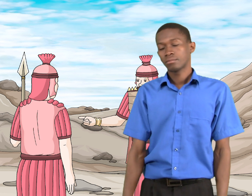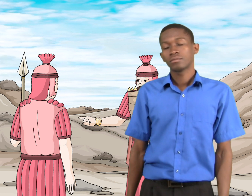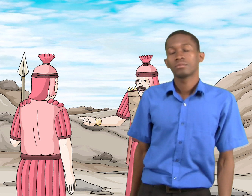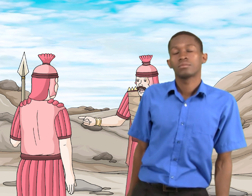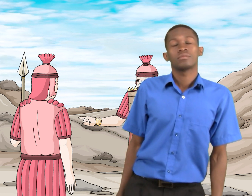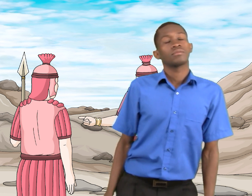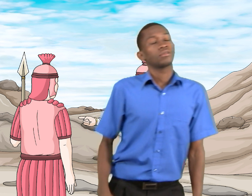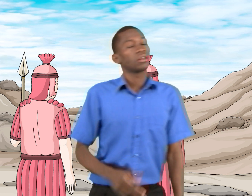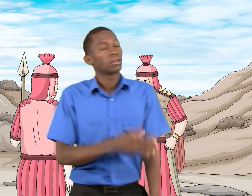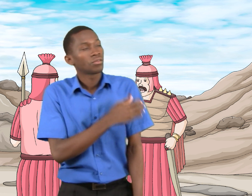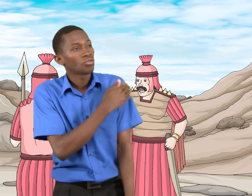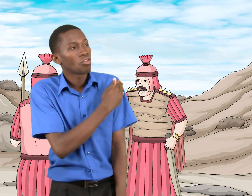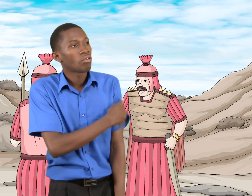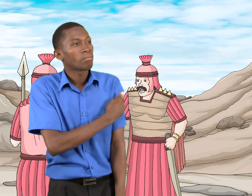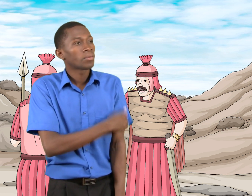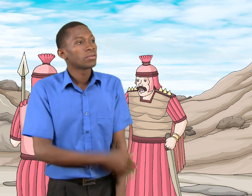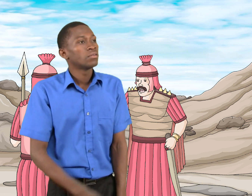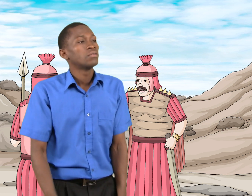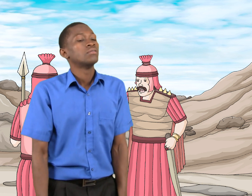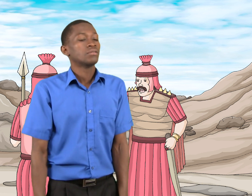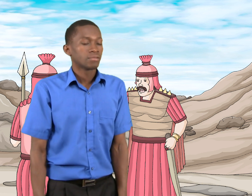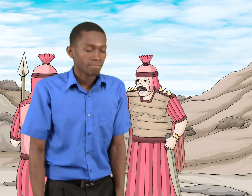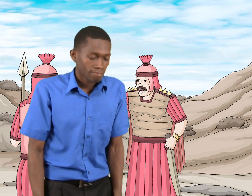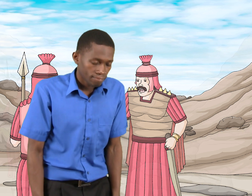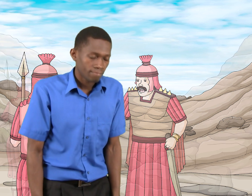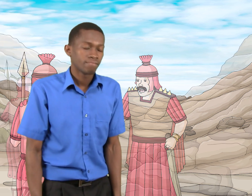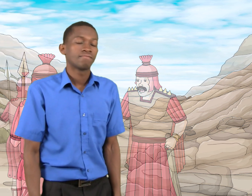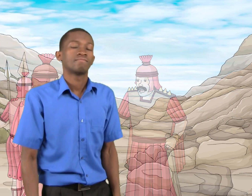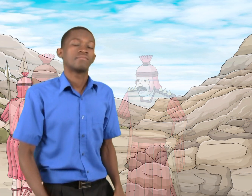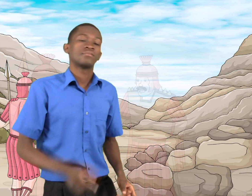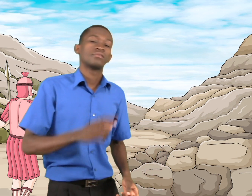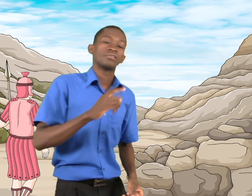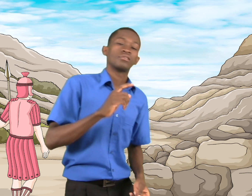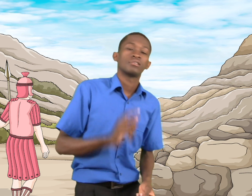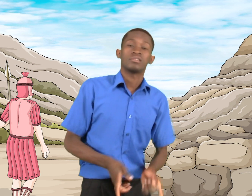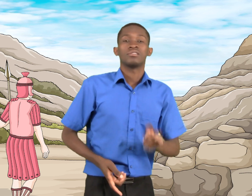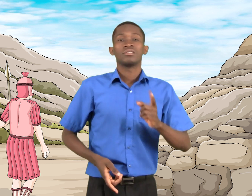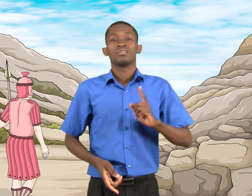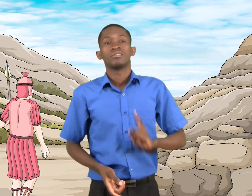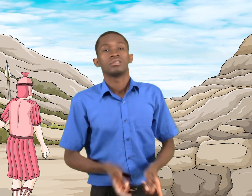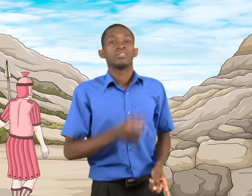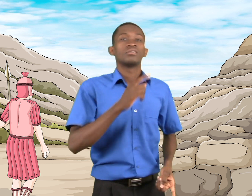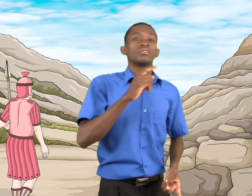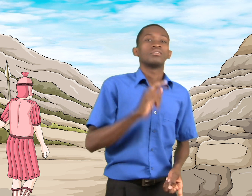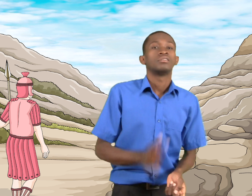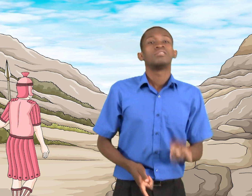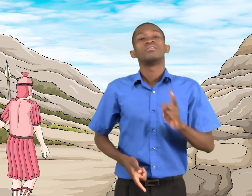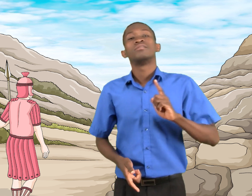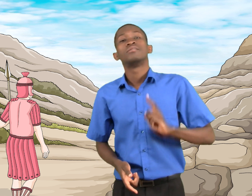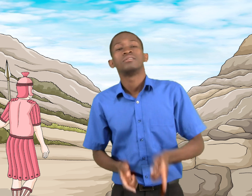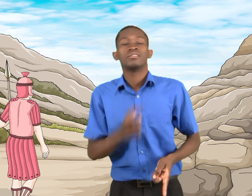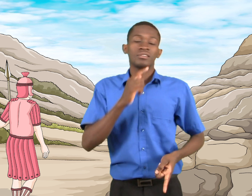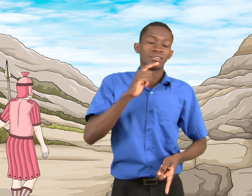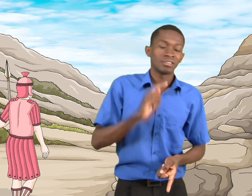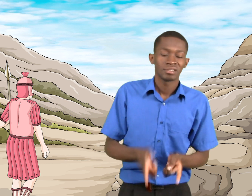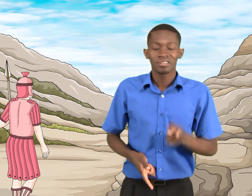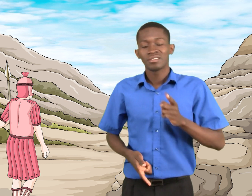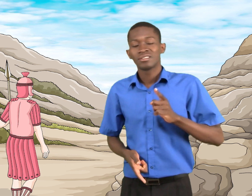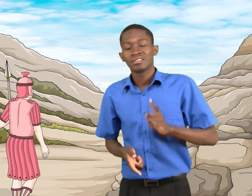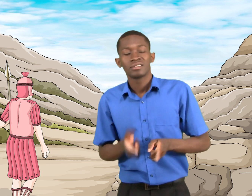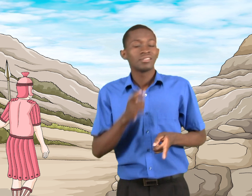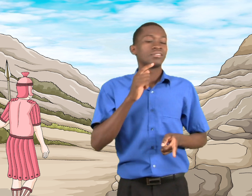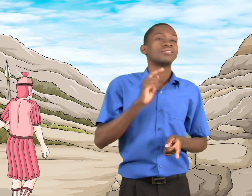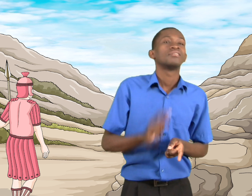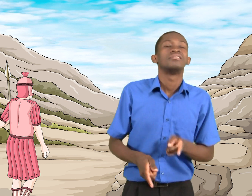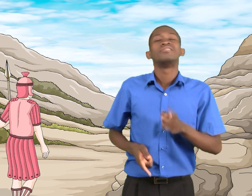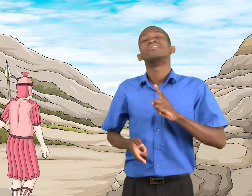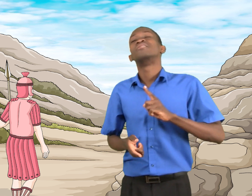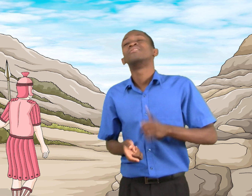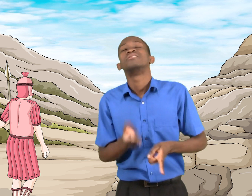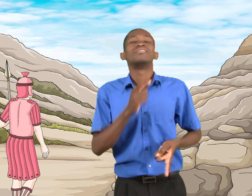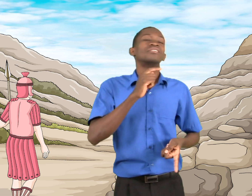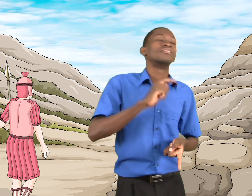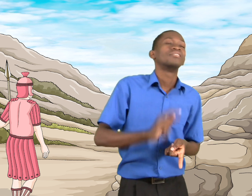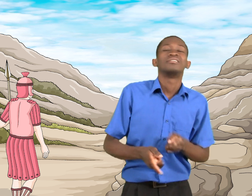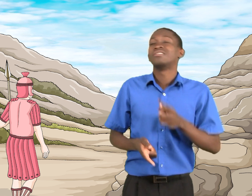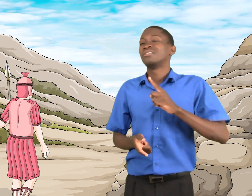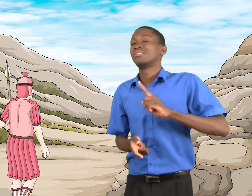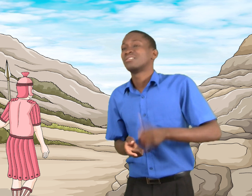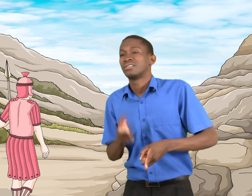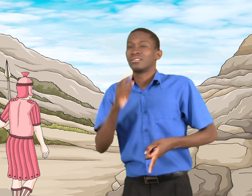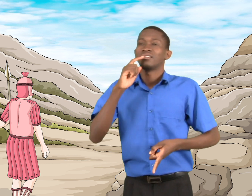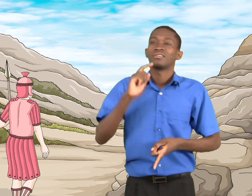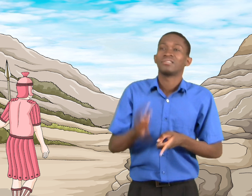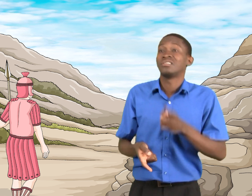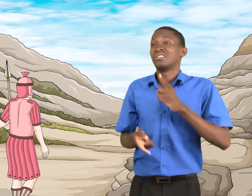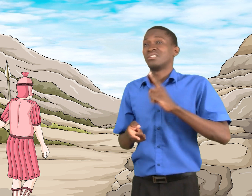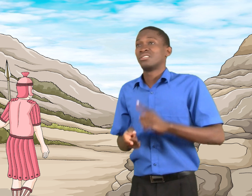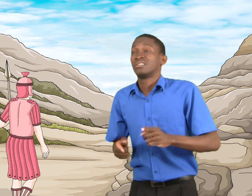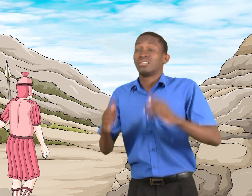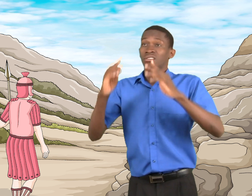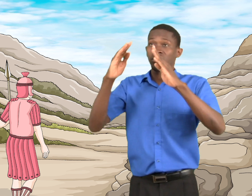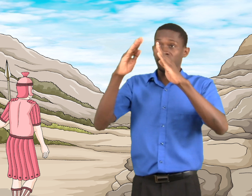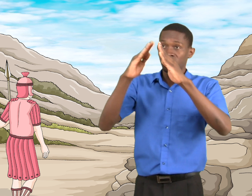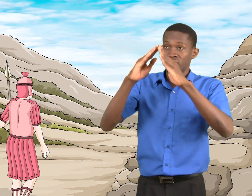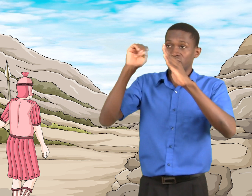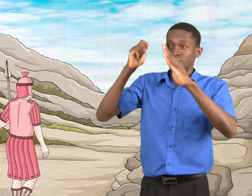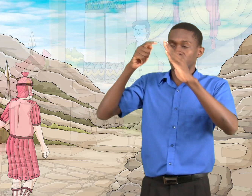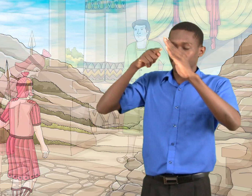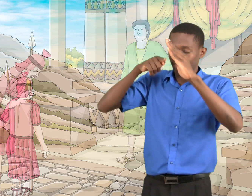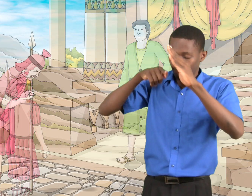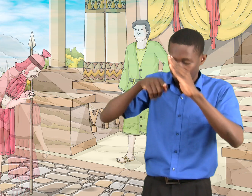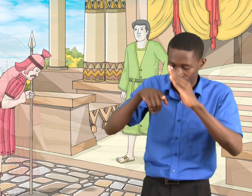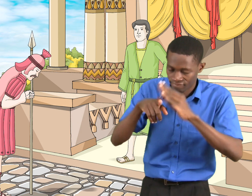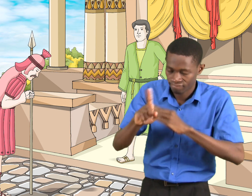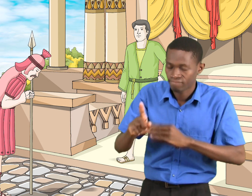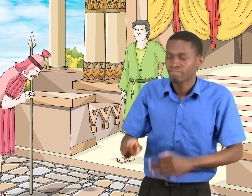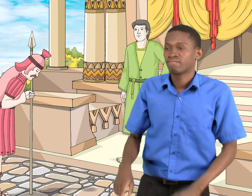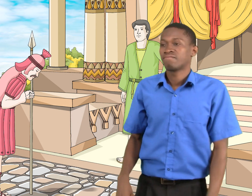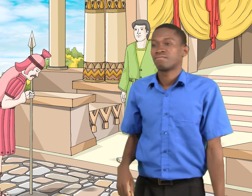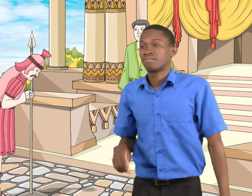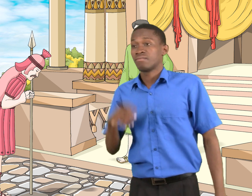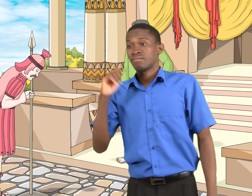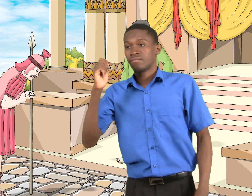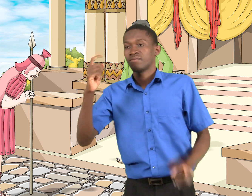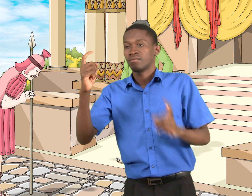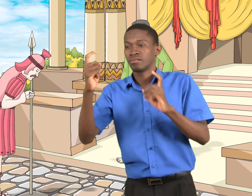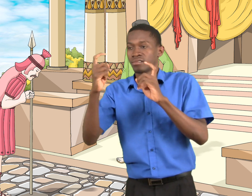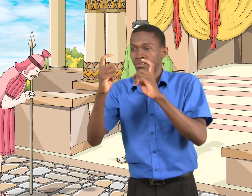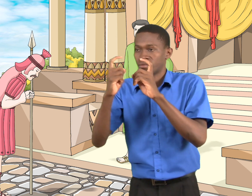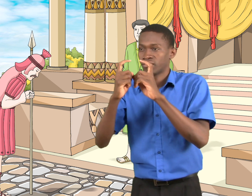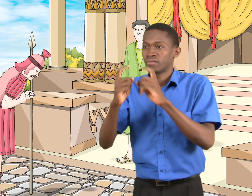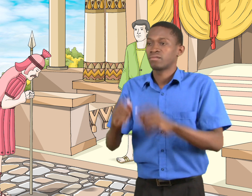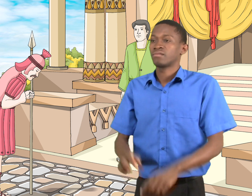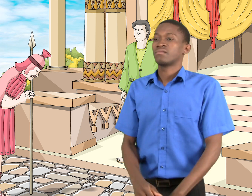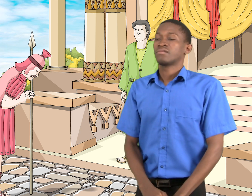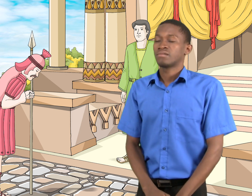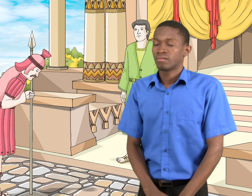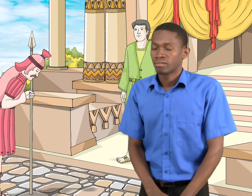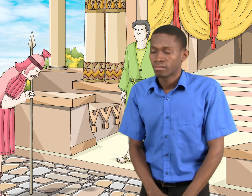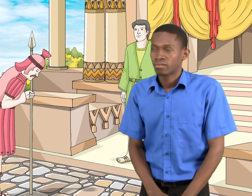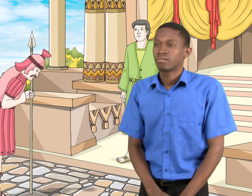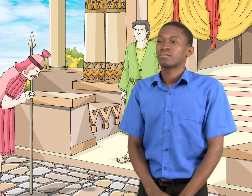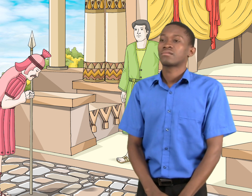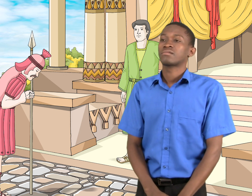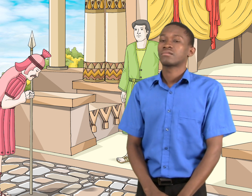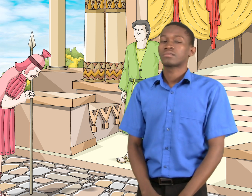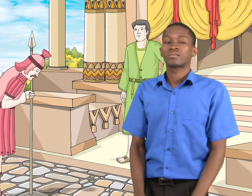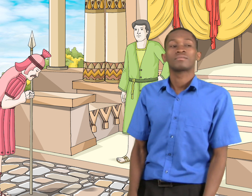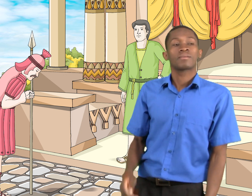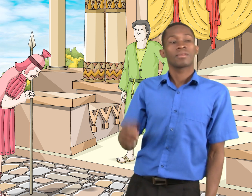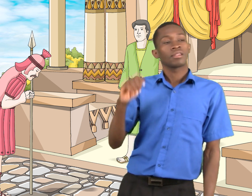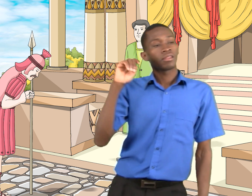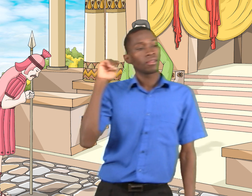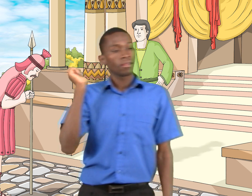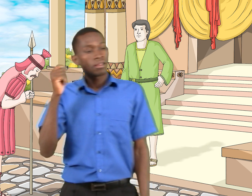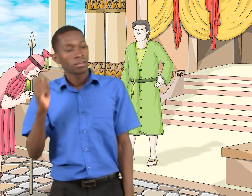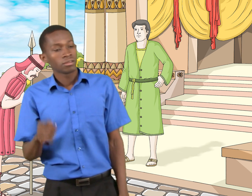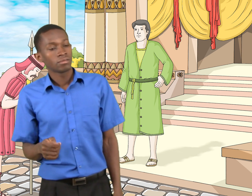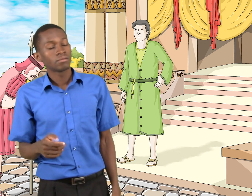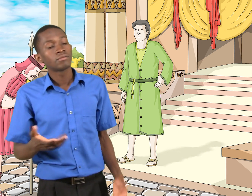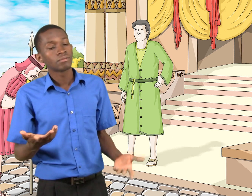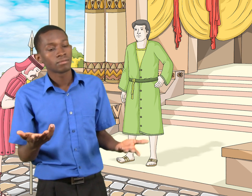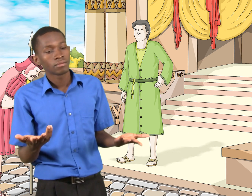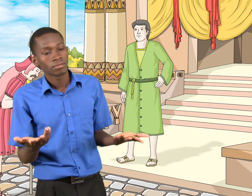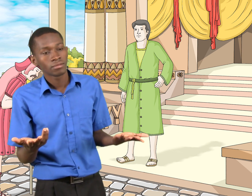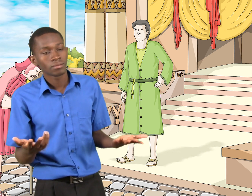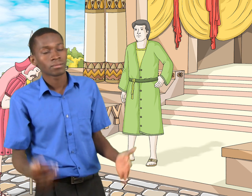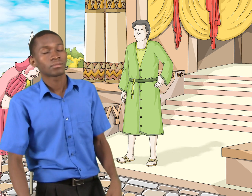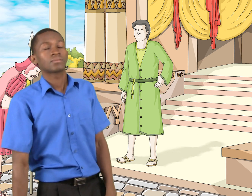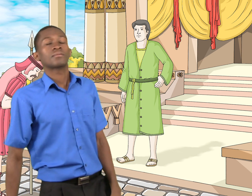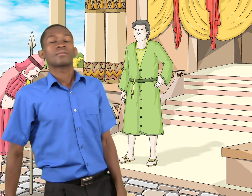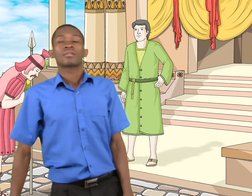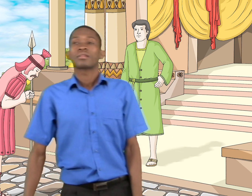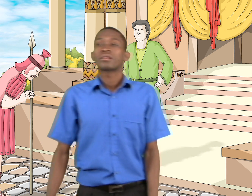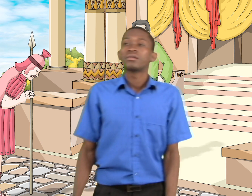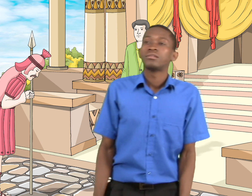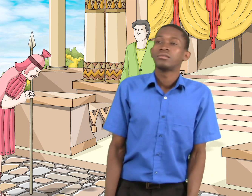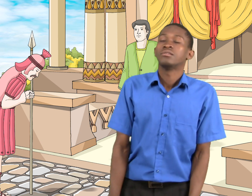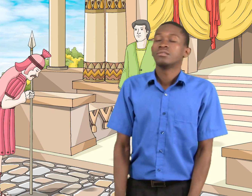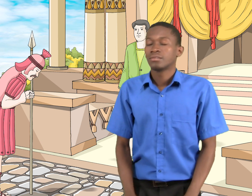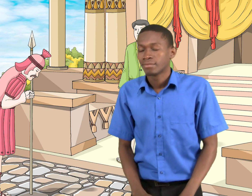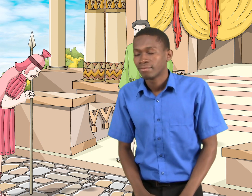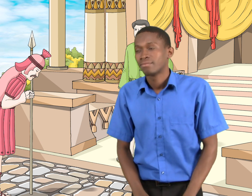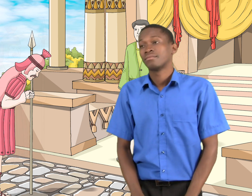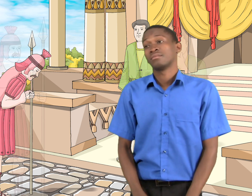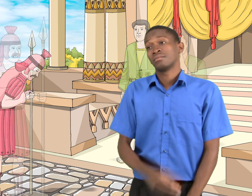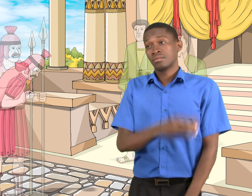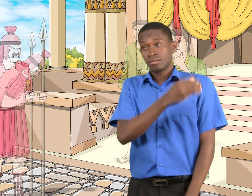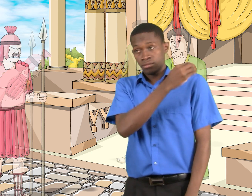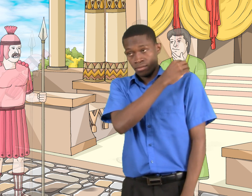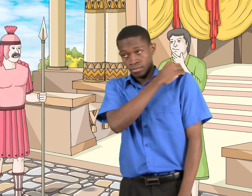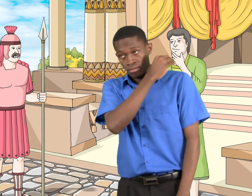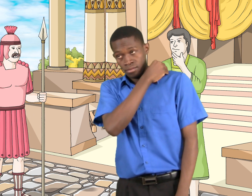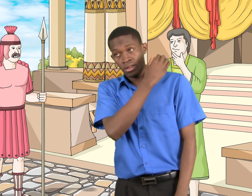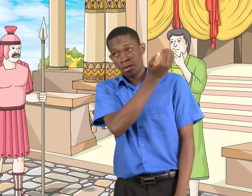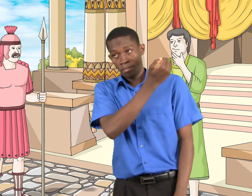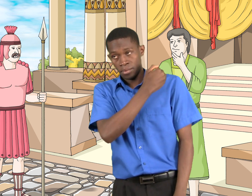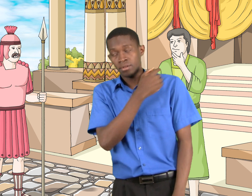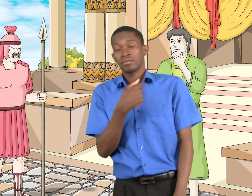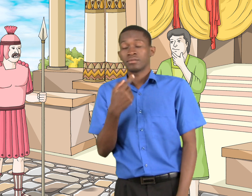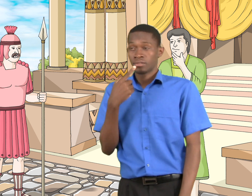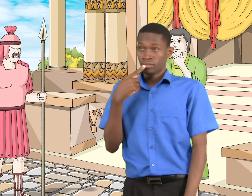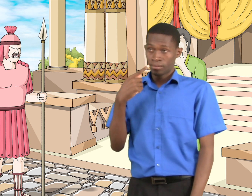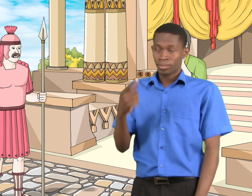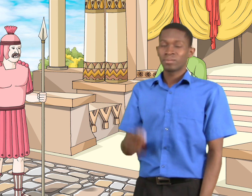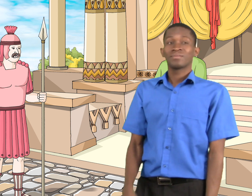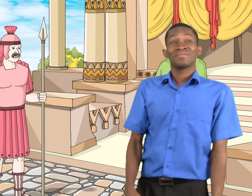If so, then you are to say, ‘Your servant Uriah the Hittite is dead as well.’” So the messenger set out and reported to David all that Joab had sent him to say.